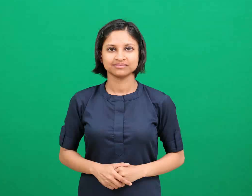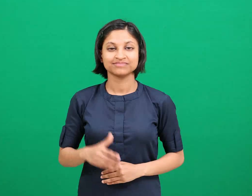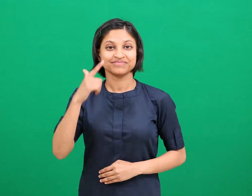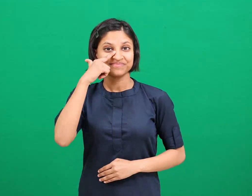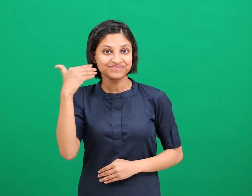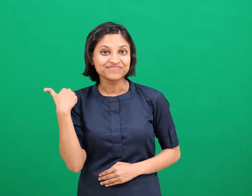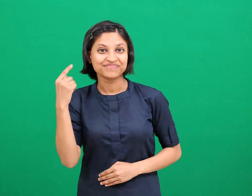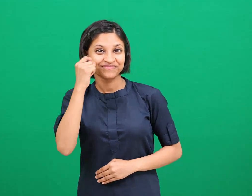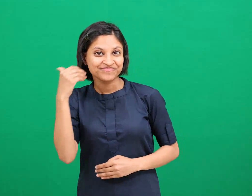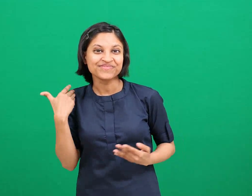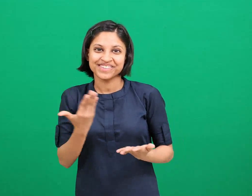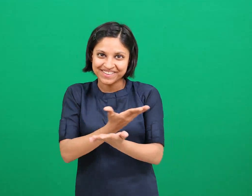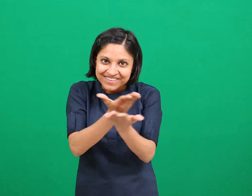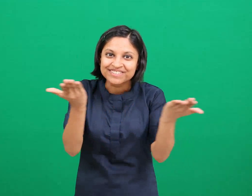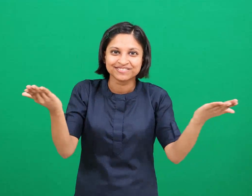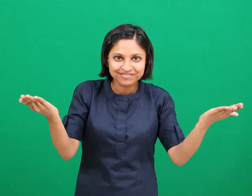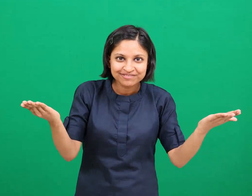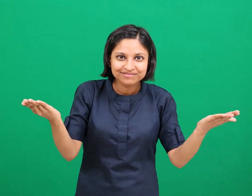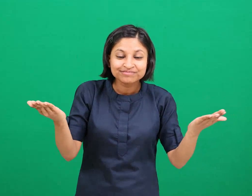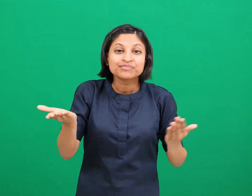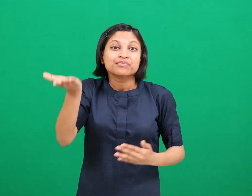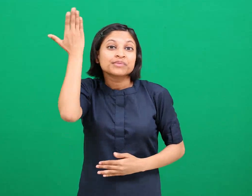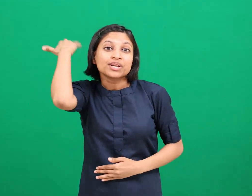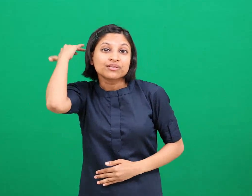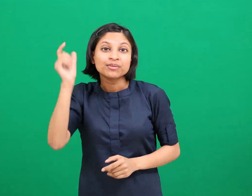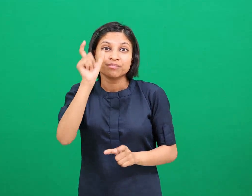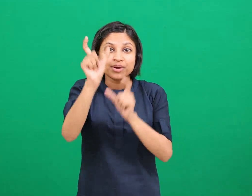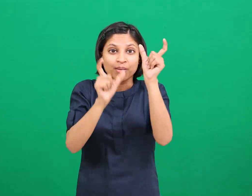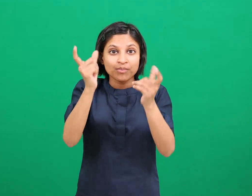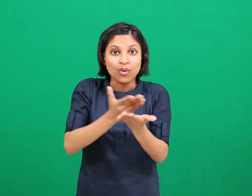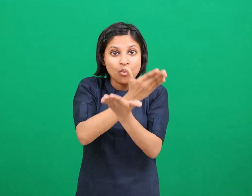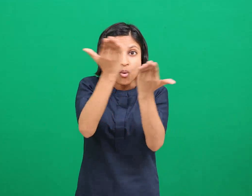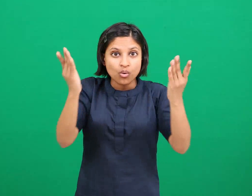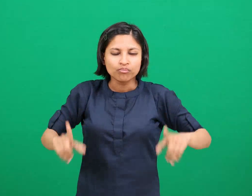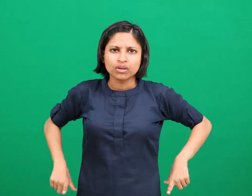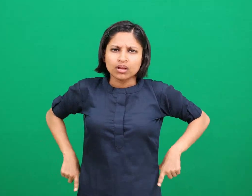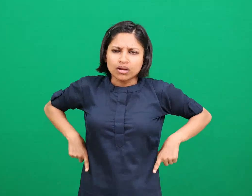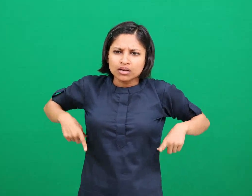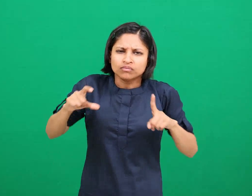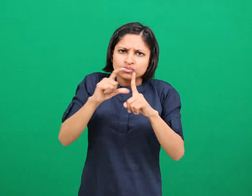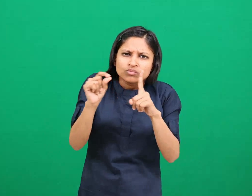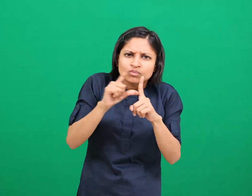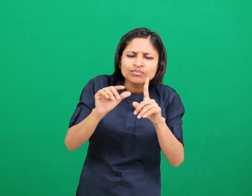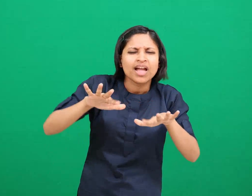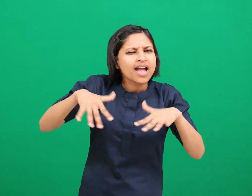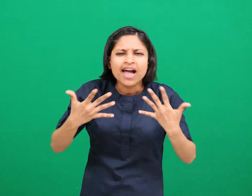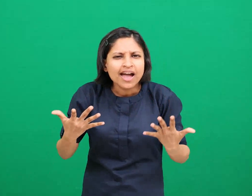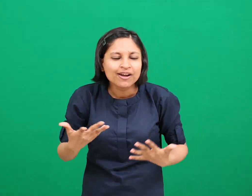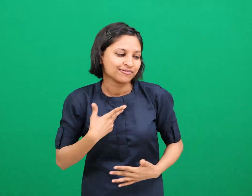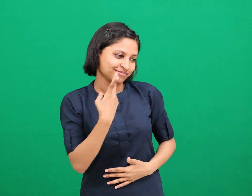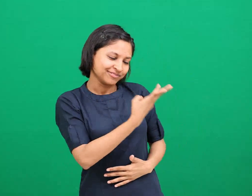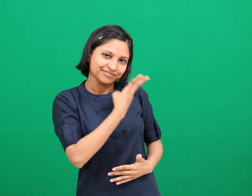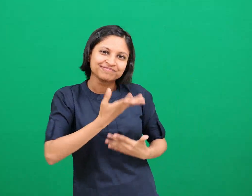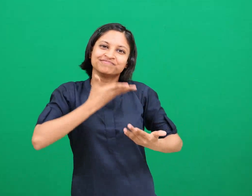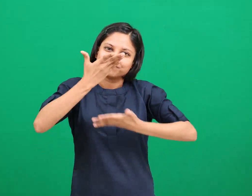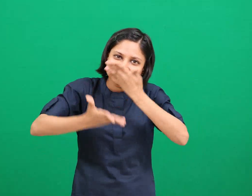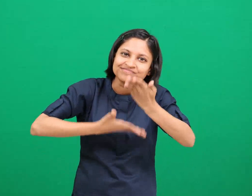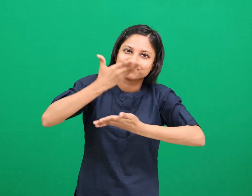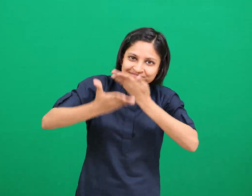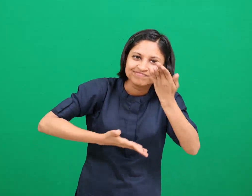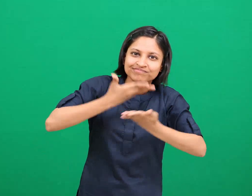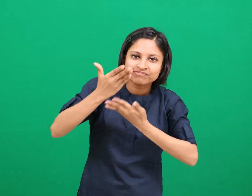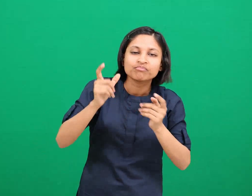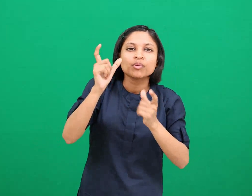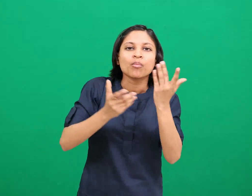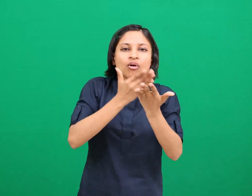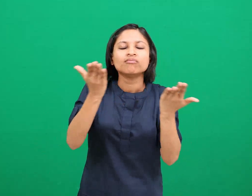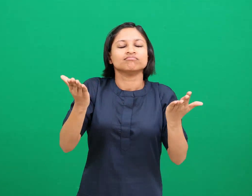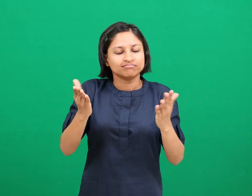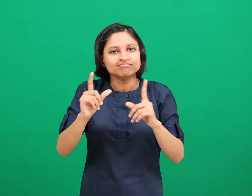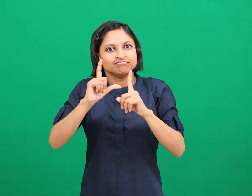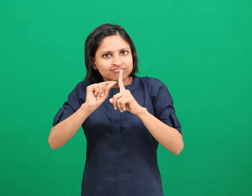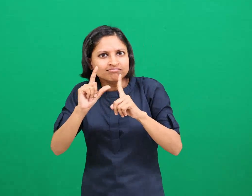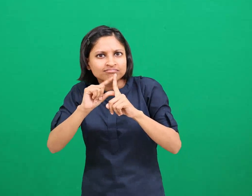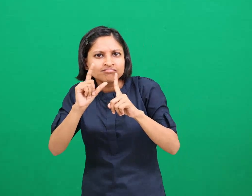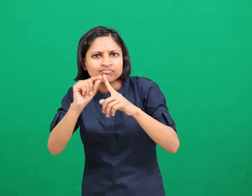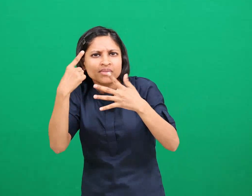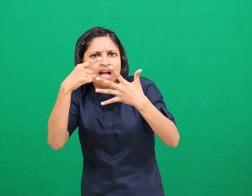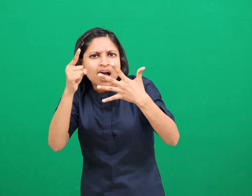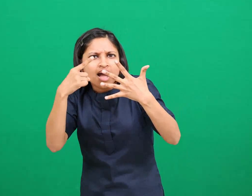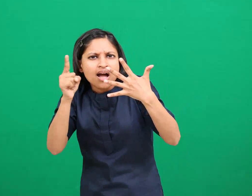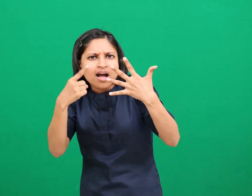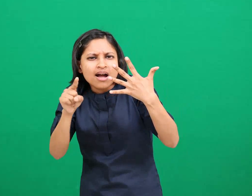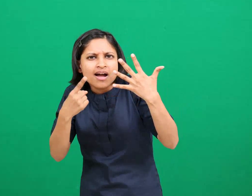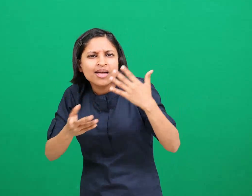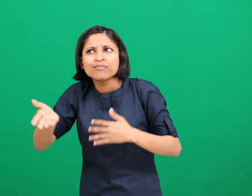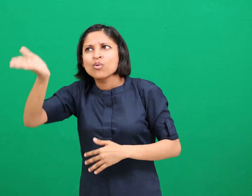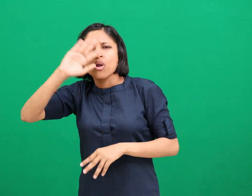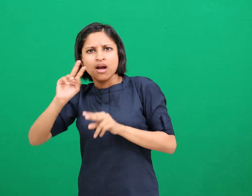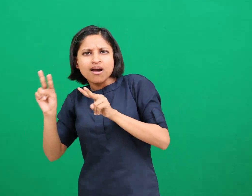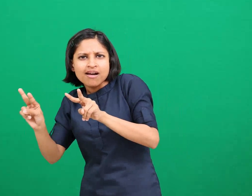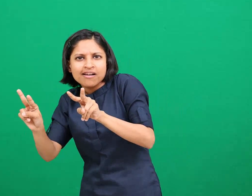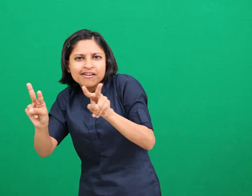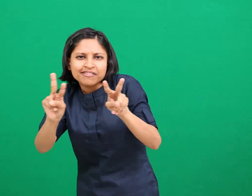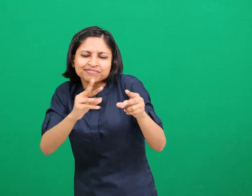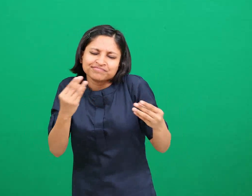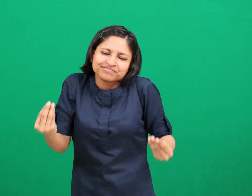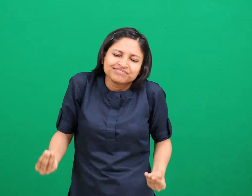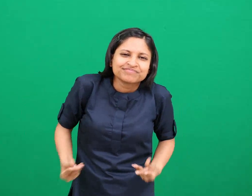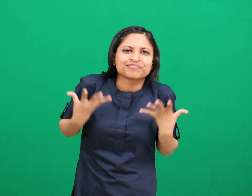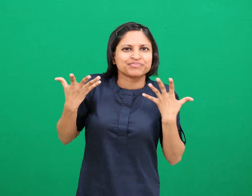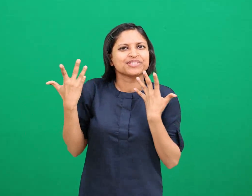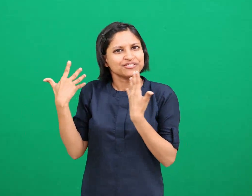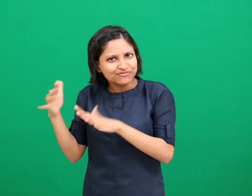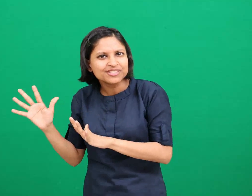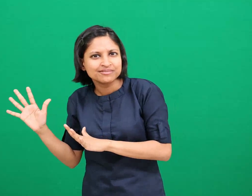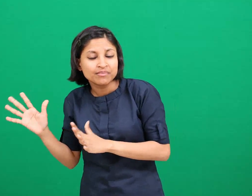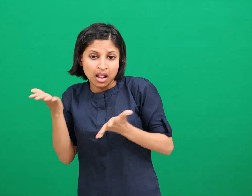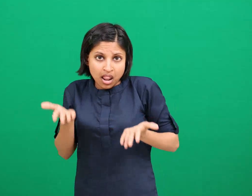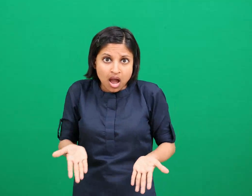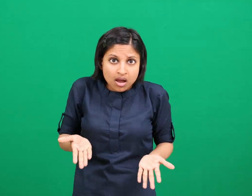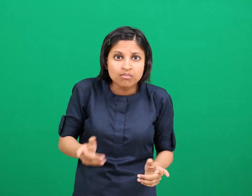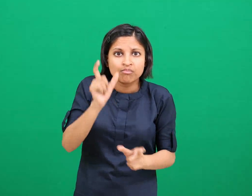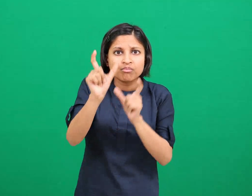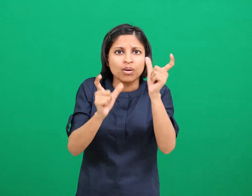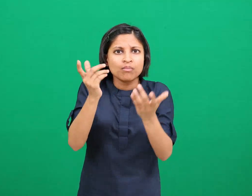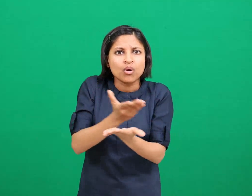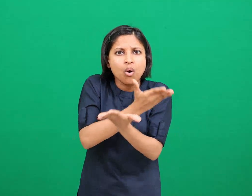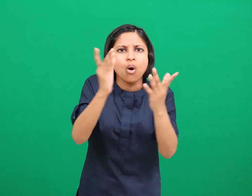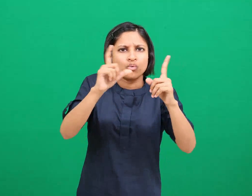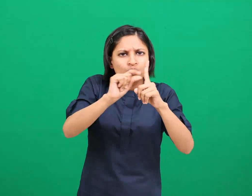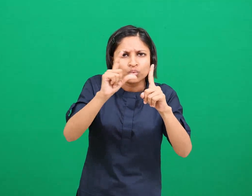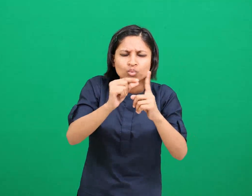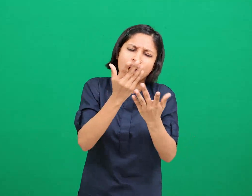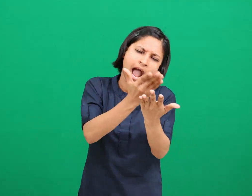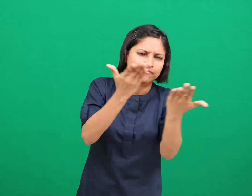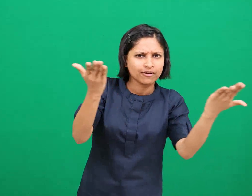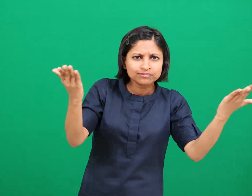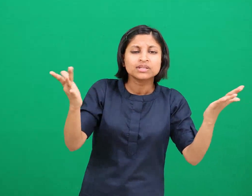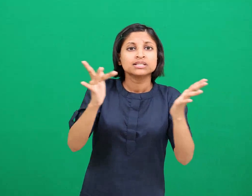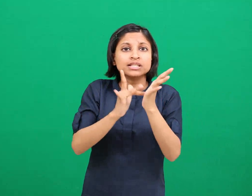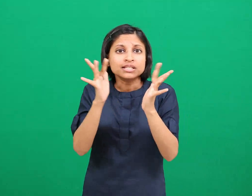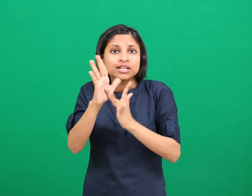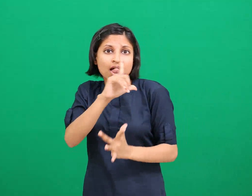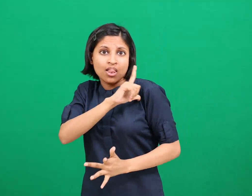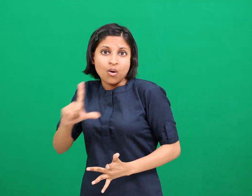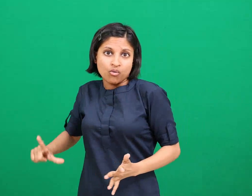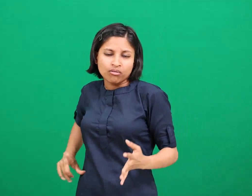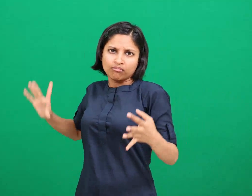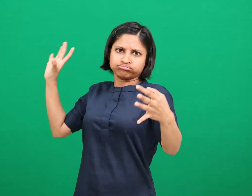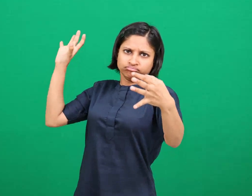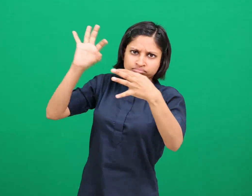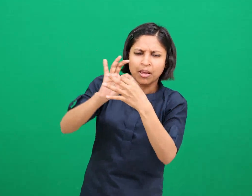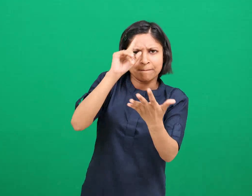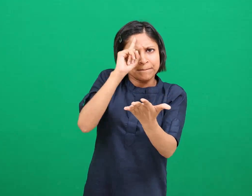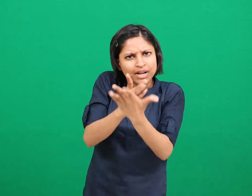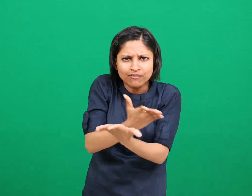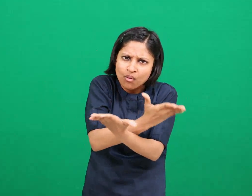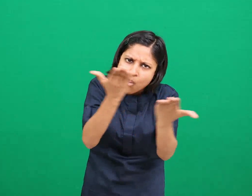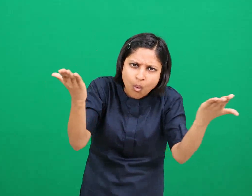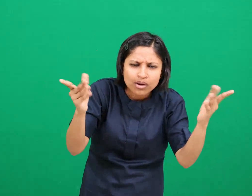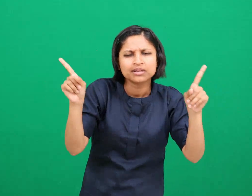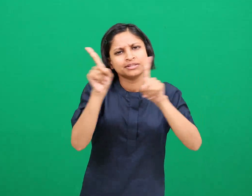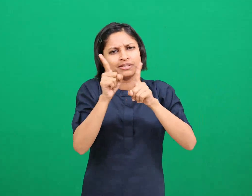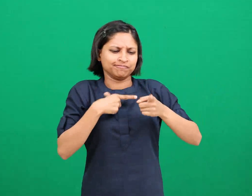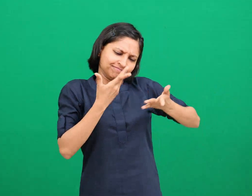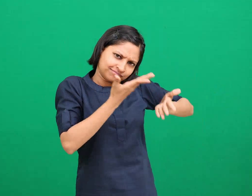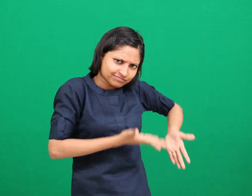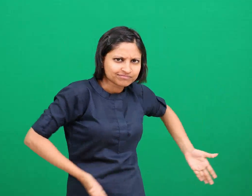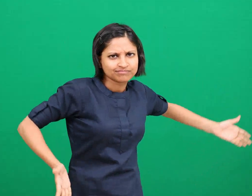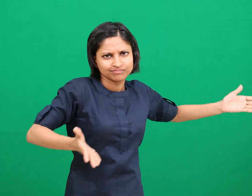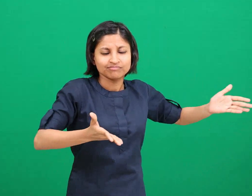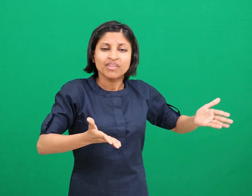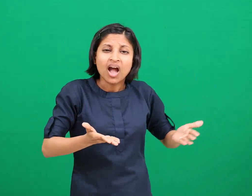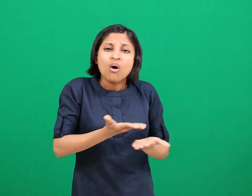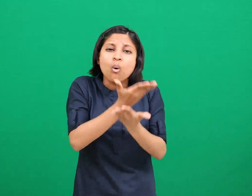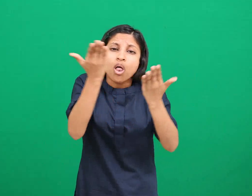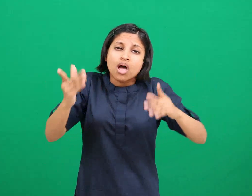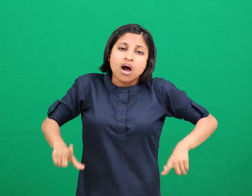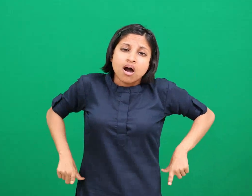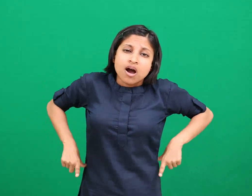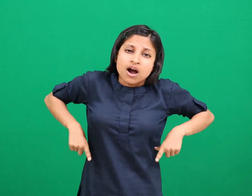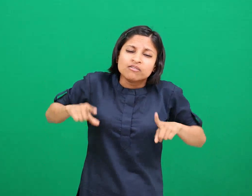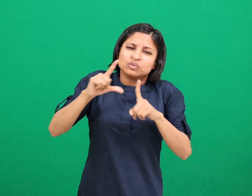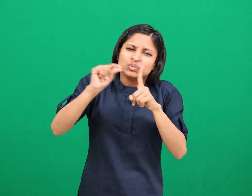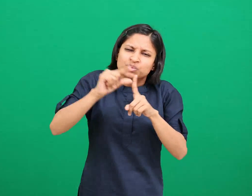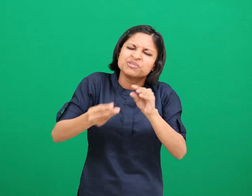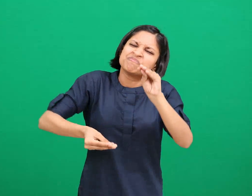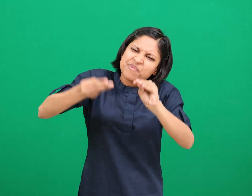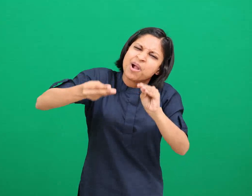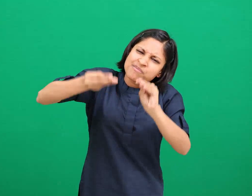Finally, brothers, we ask and encourage you in the Lord Jesus to live in a way that is pleasing to God, just as you have received from us.